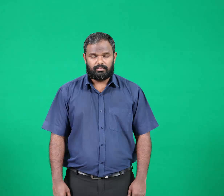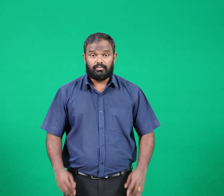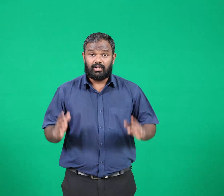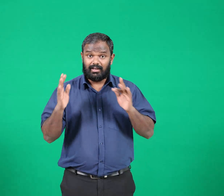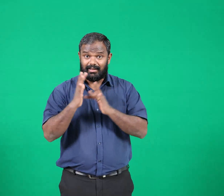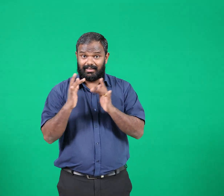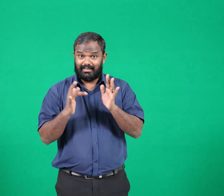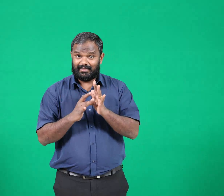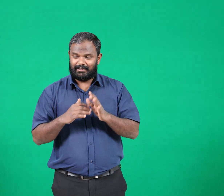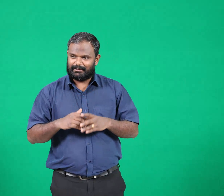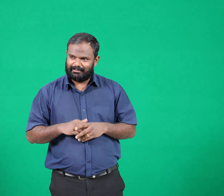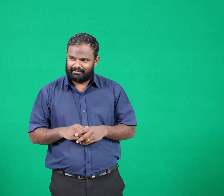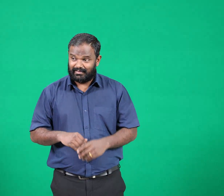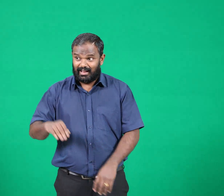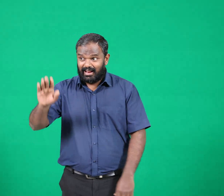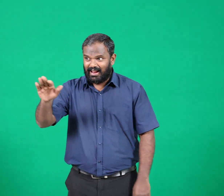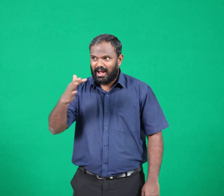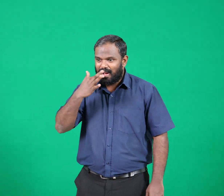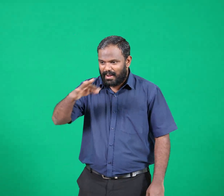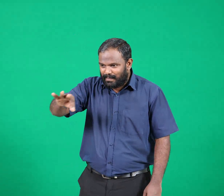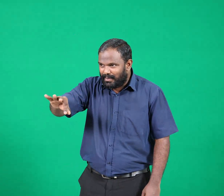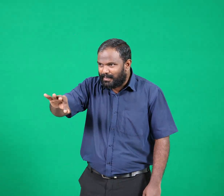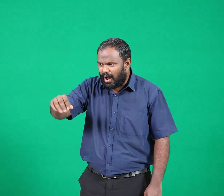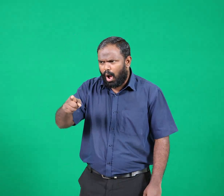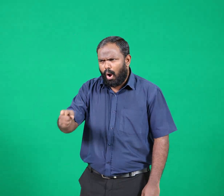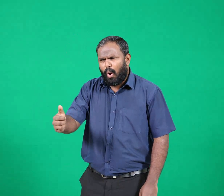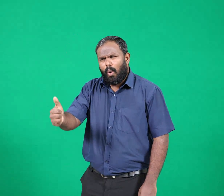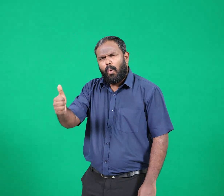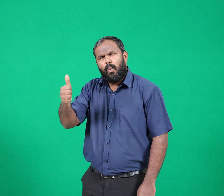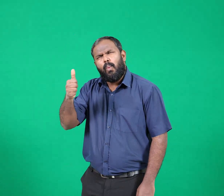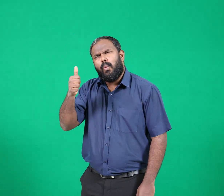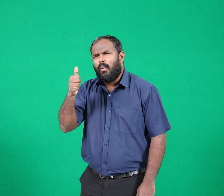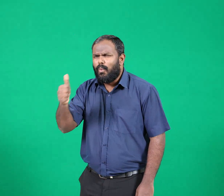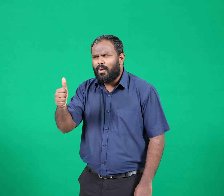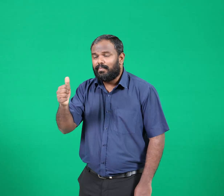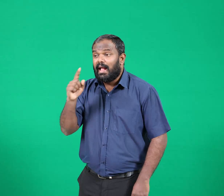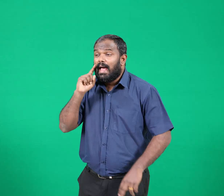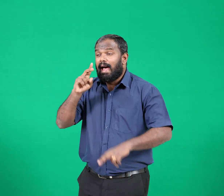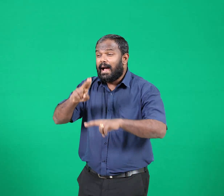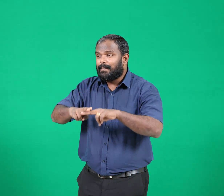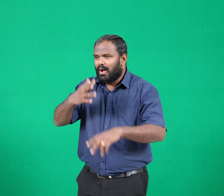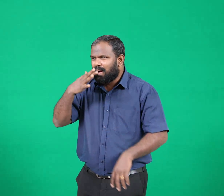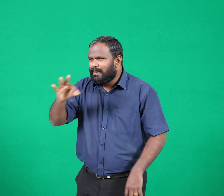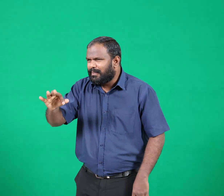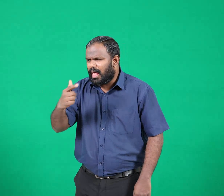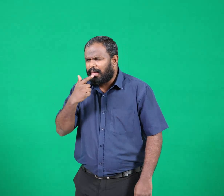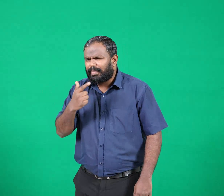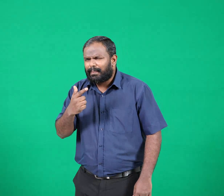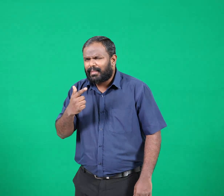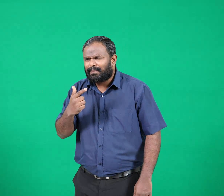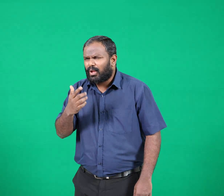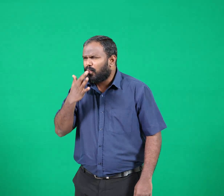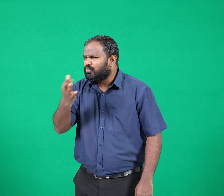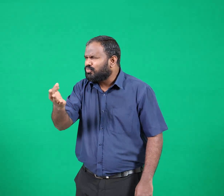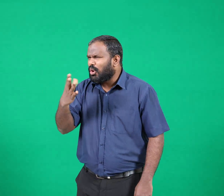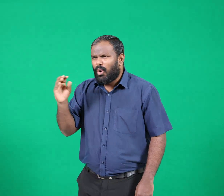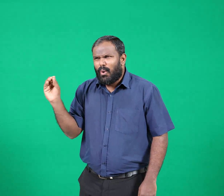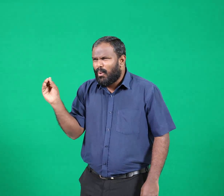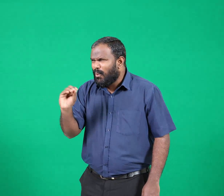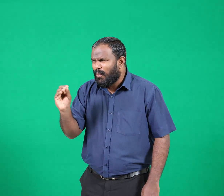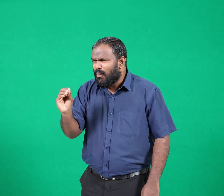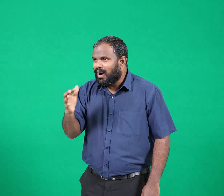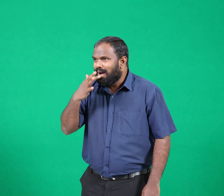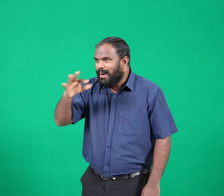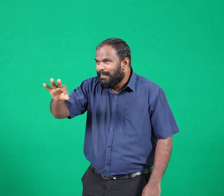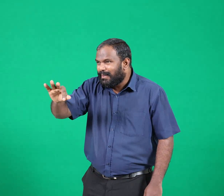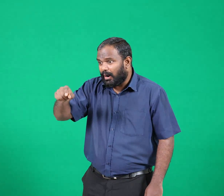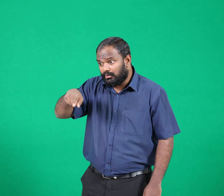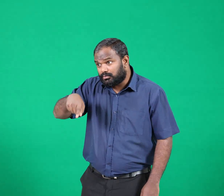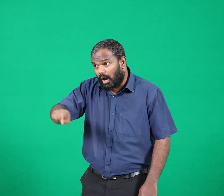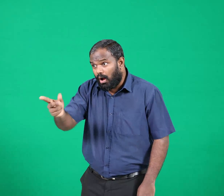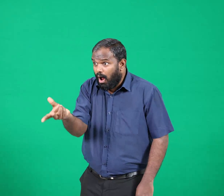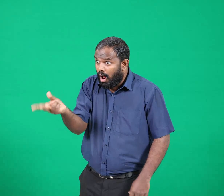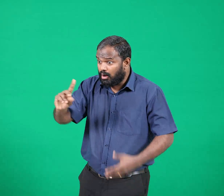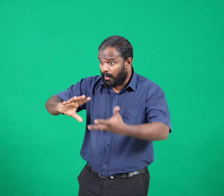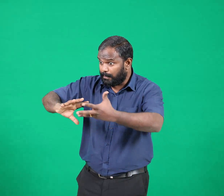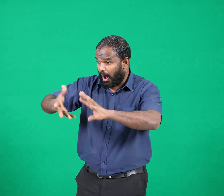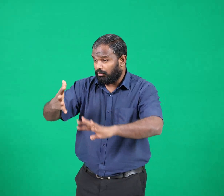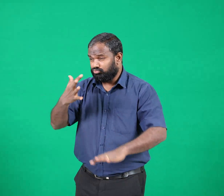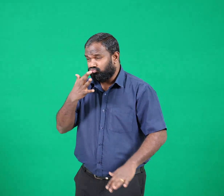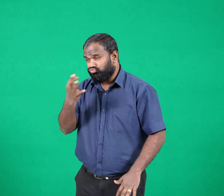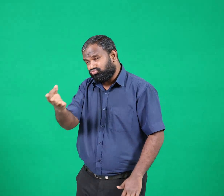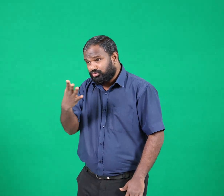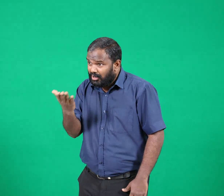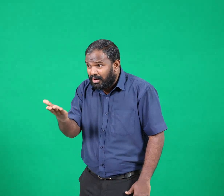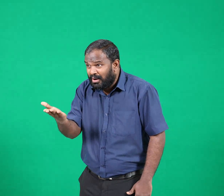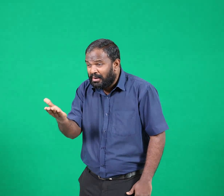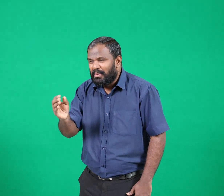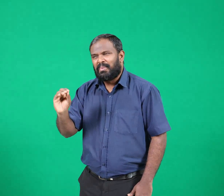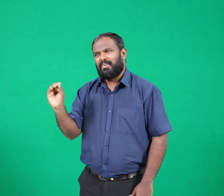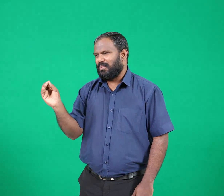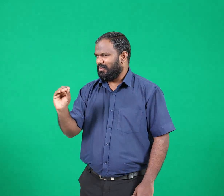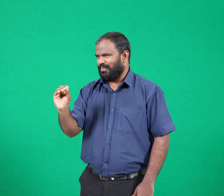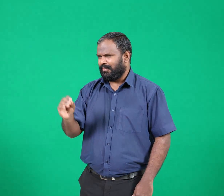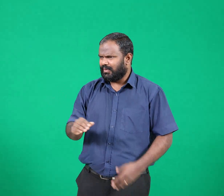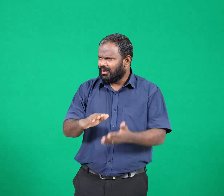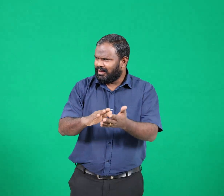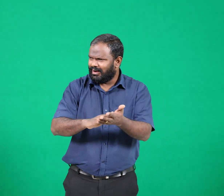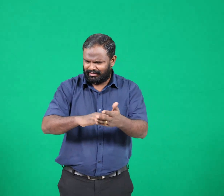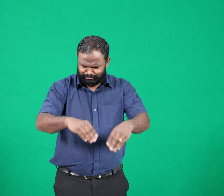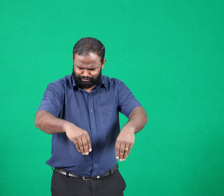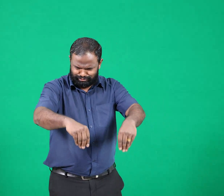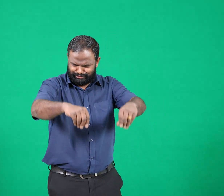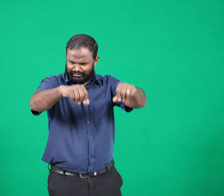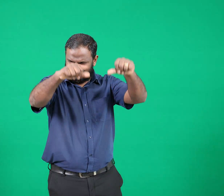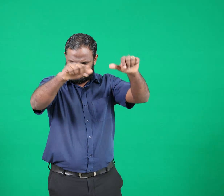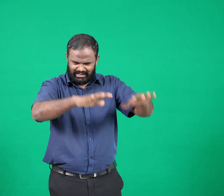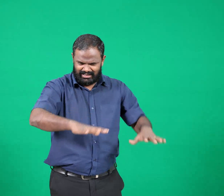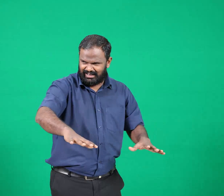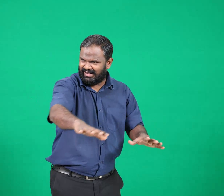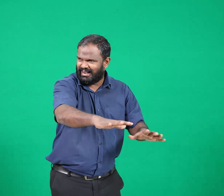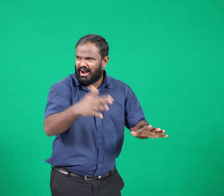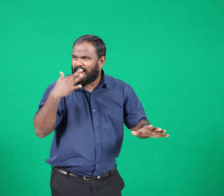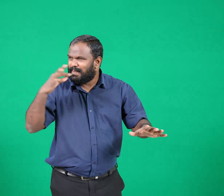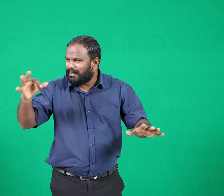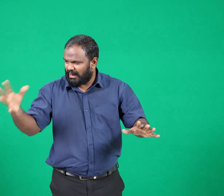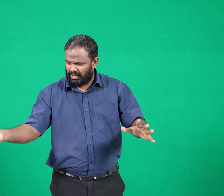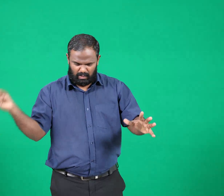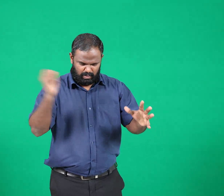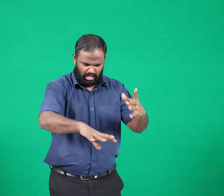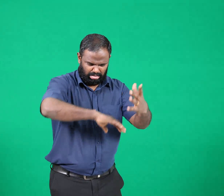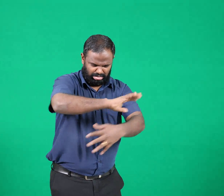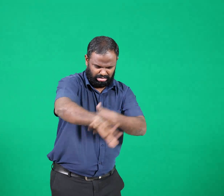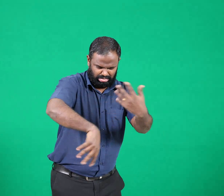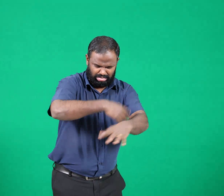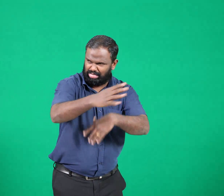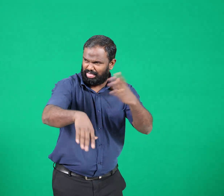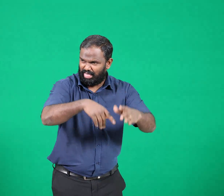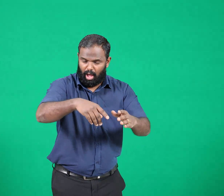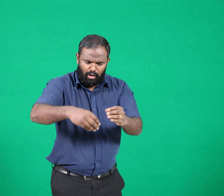Salt is good, but if the salt loses its savor, with what will it be seasoned?